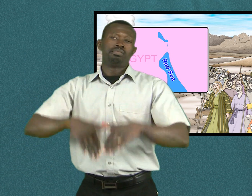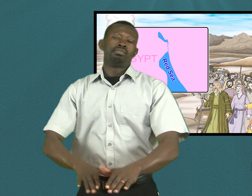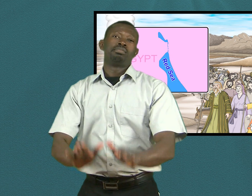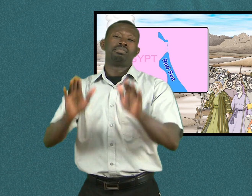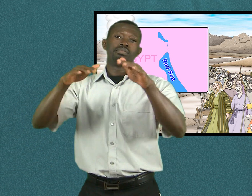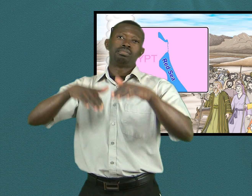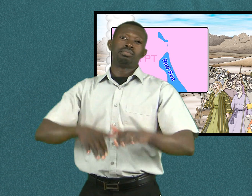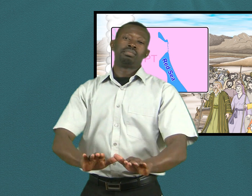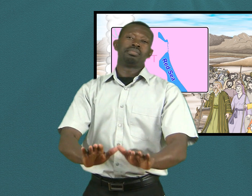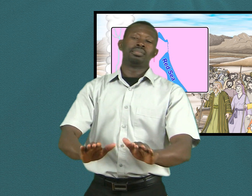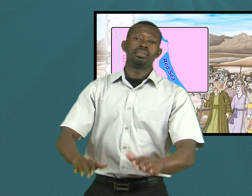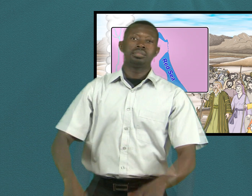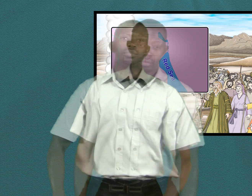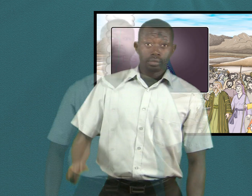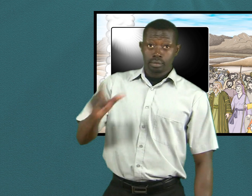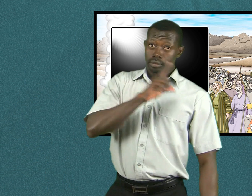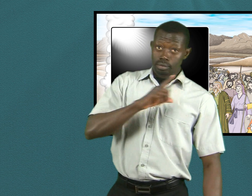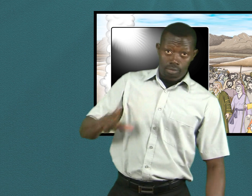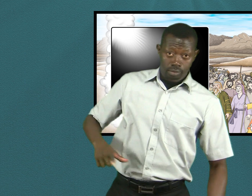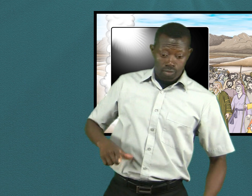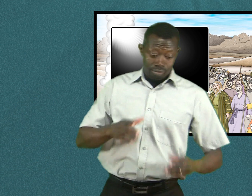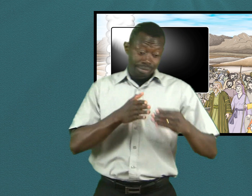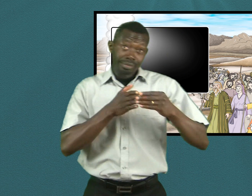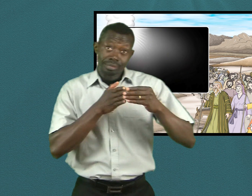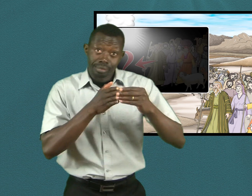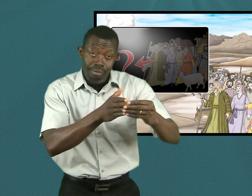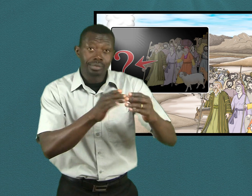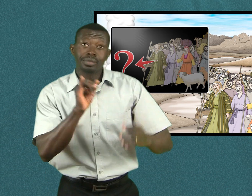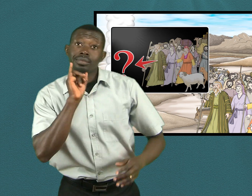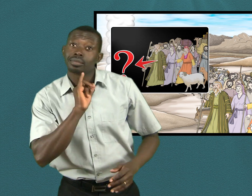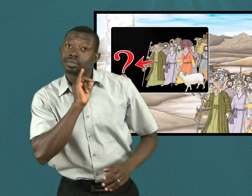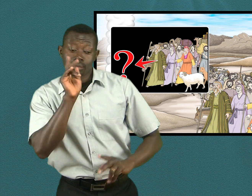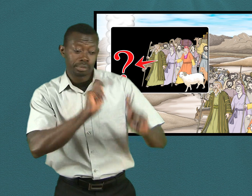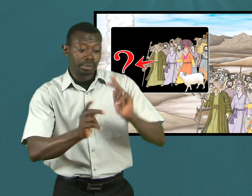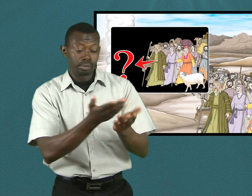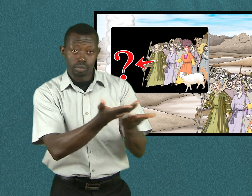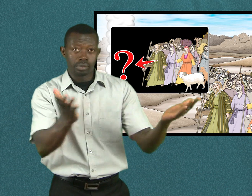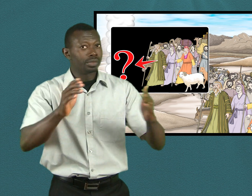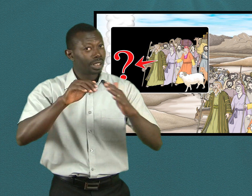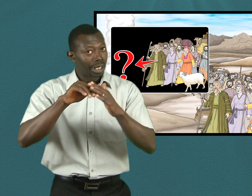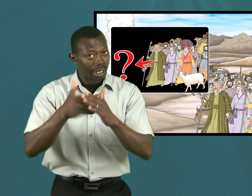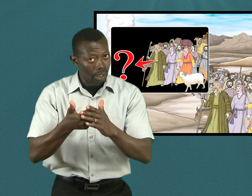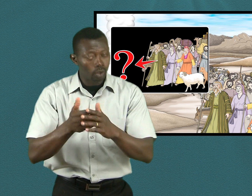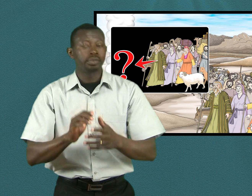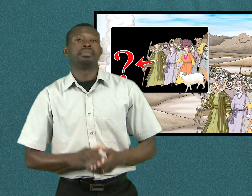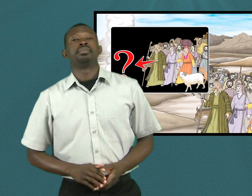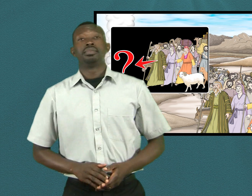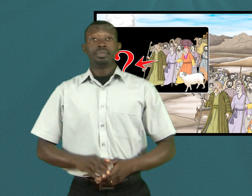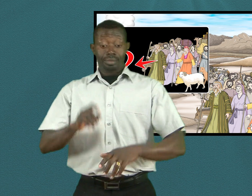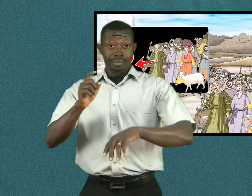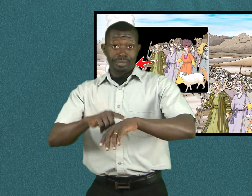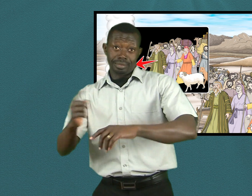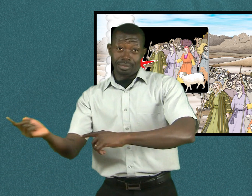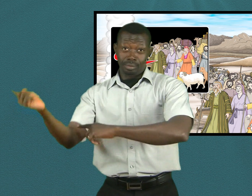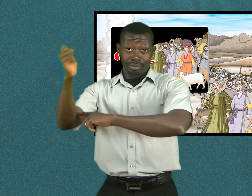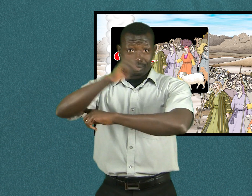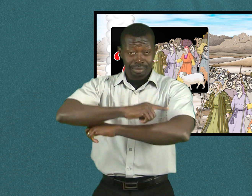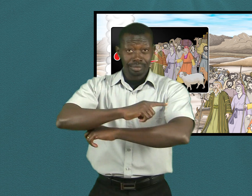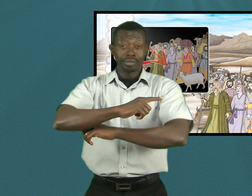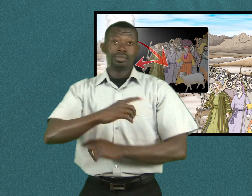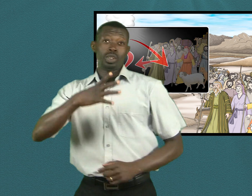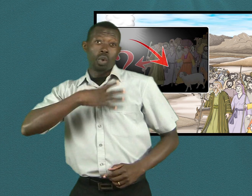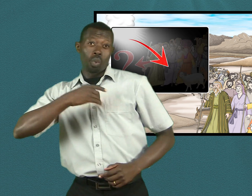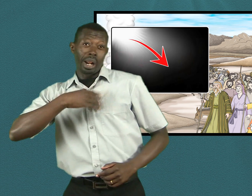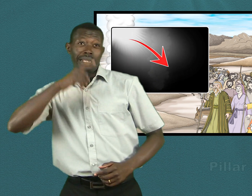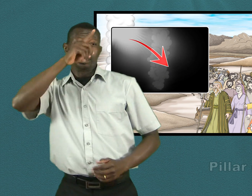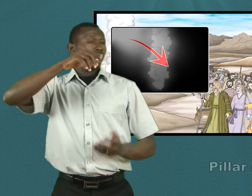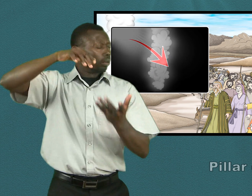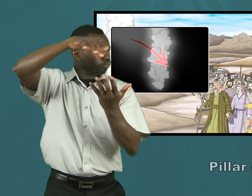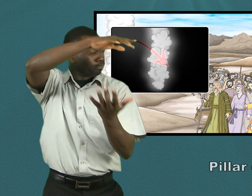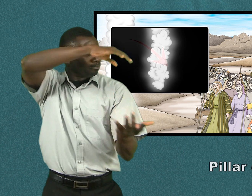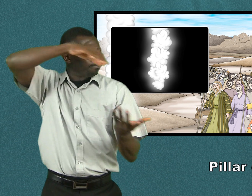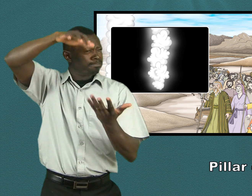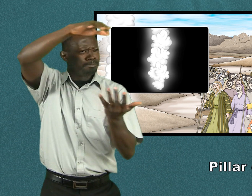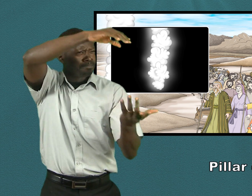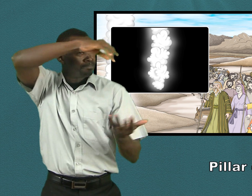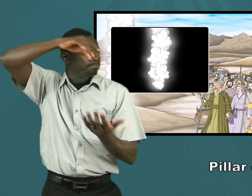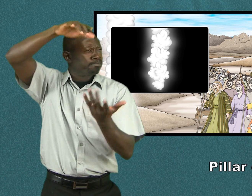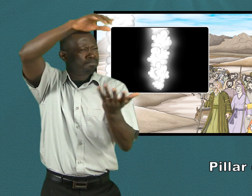They set out from Succoth and camped at Etham on the edge of the wilderness.